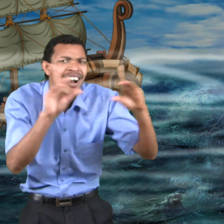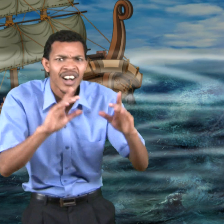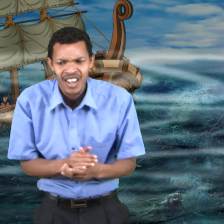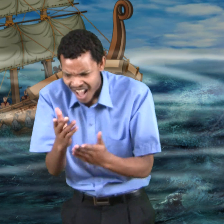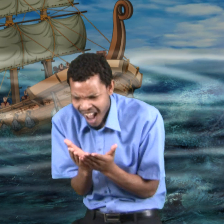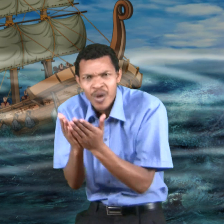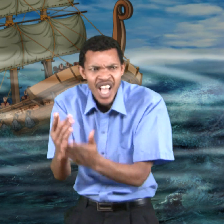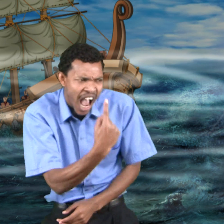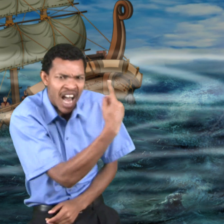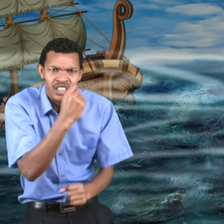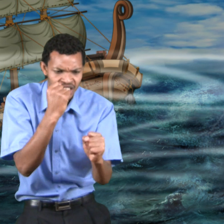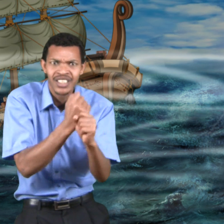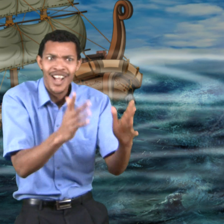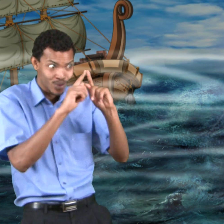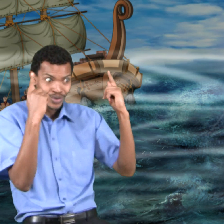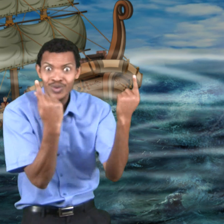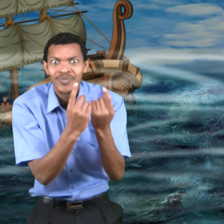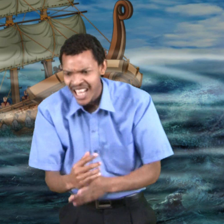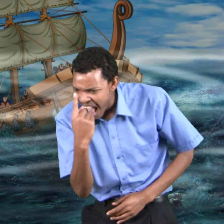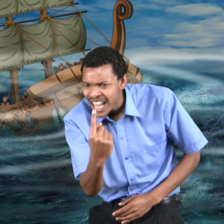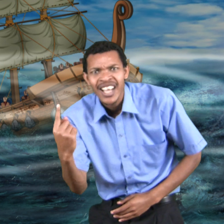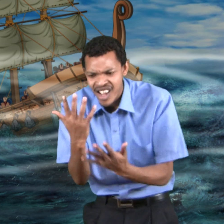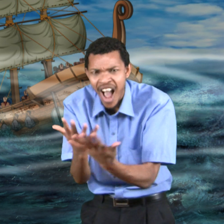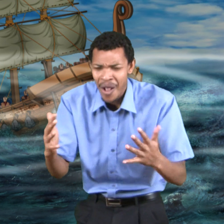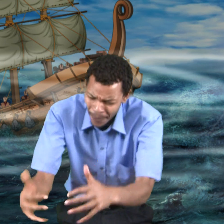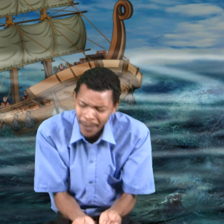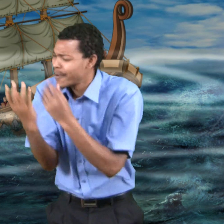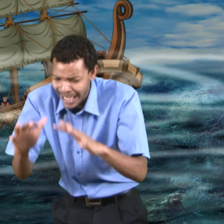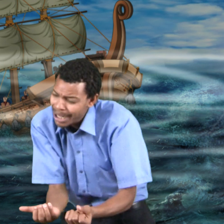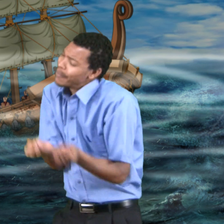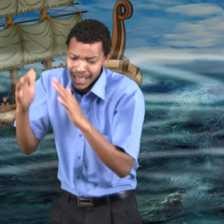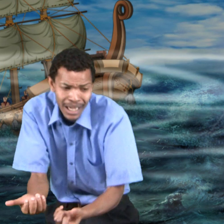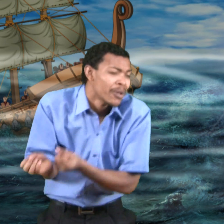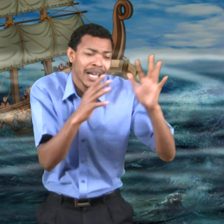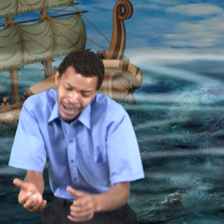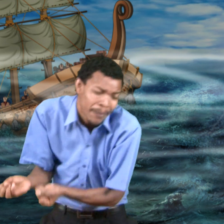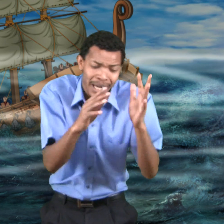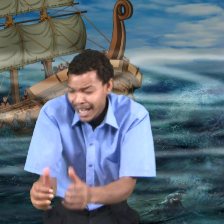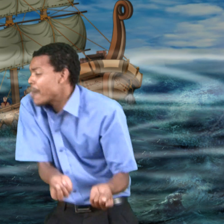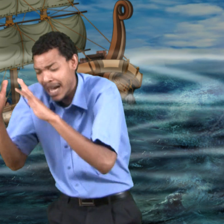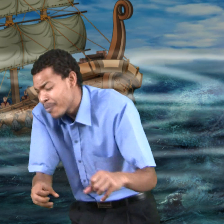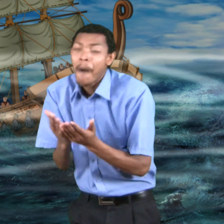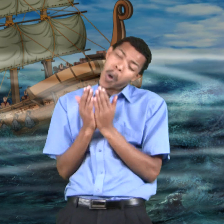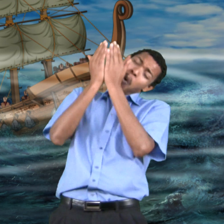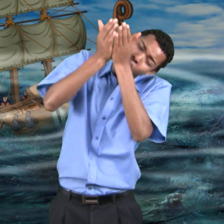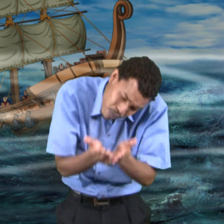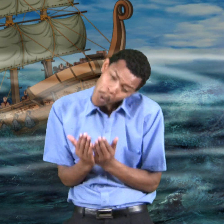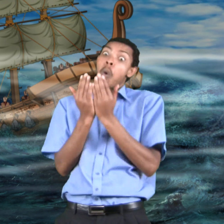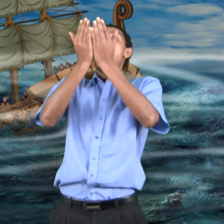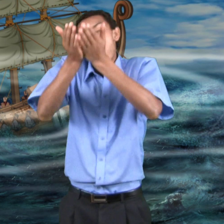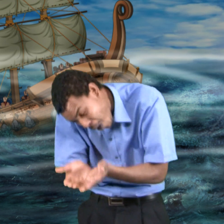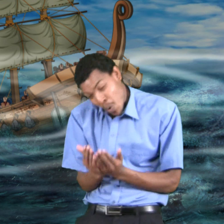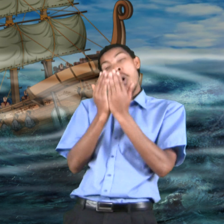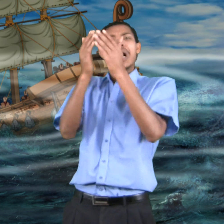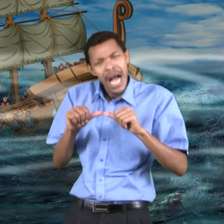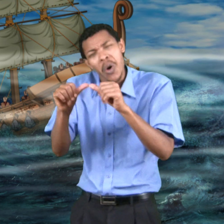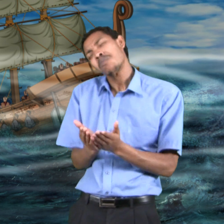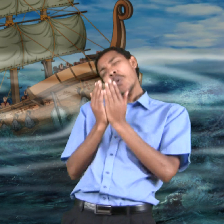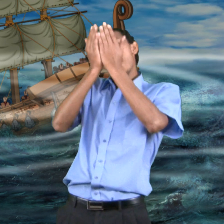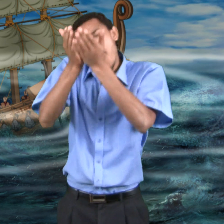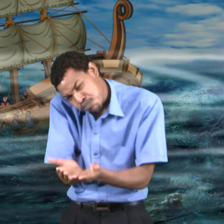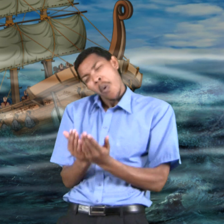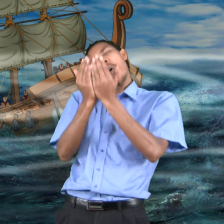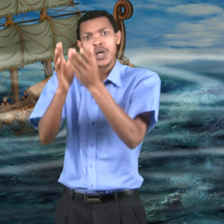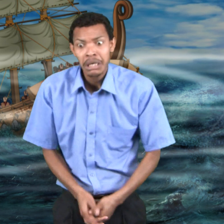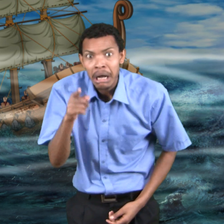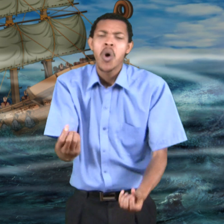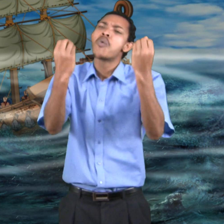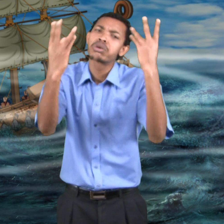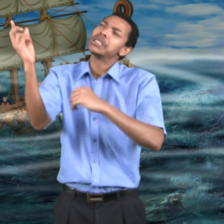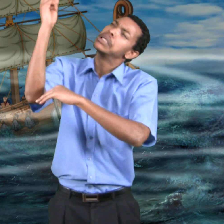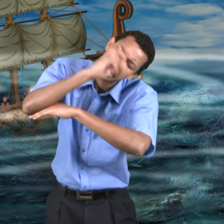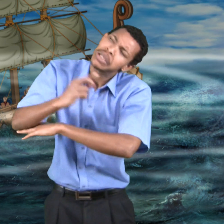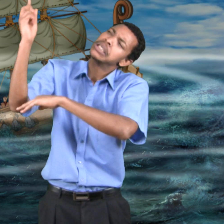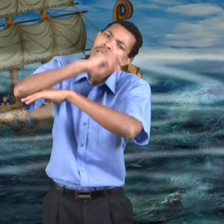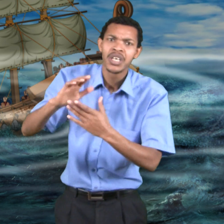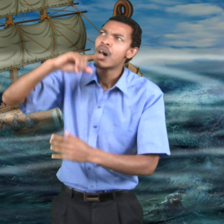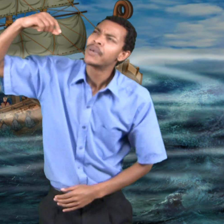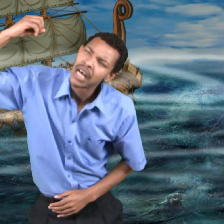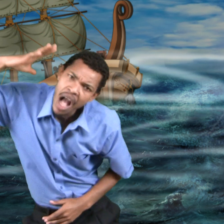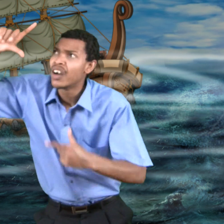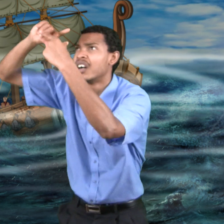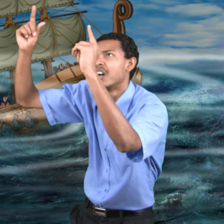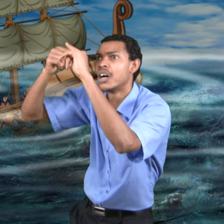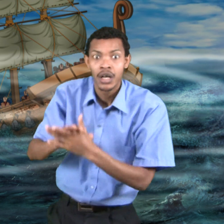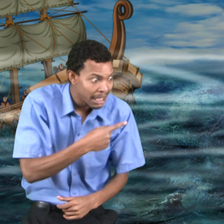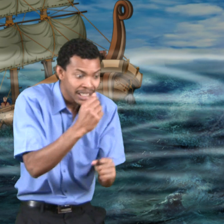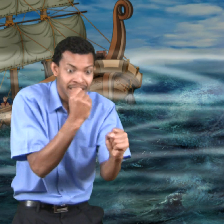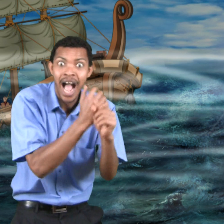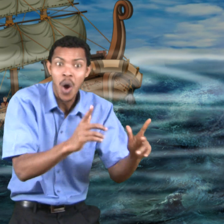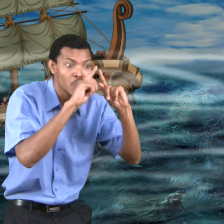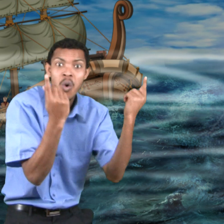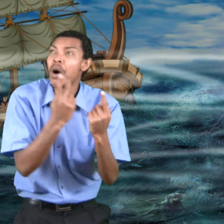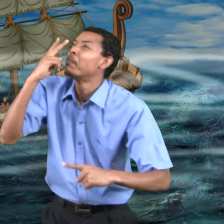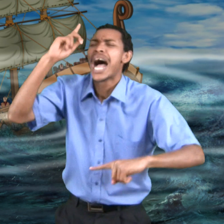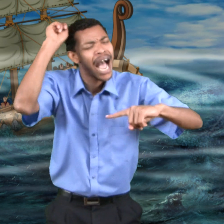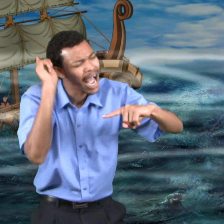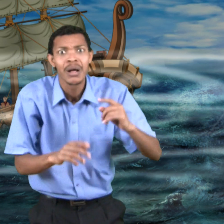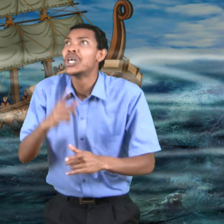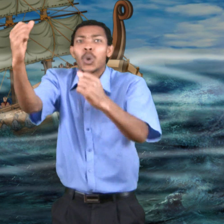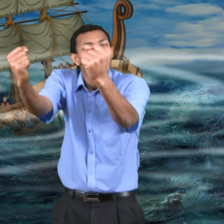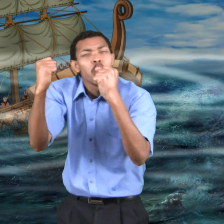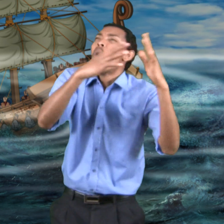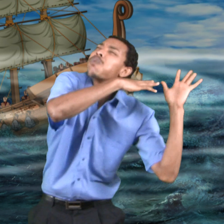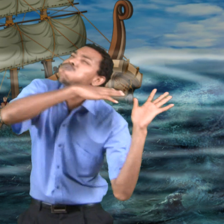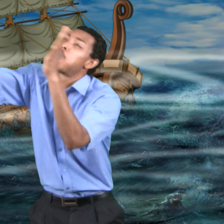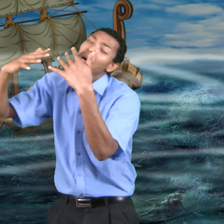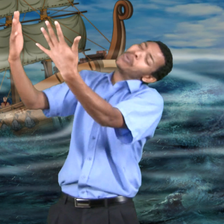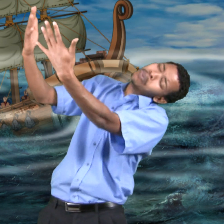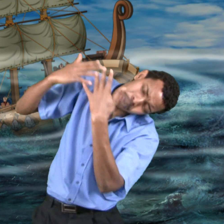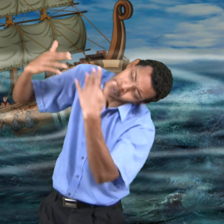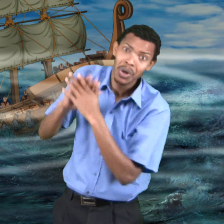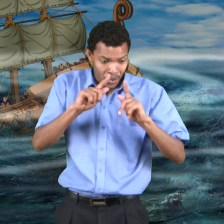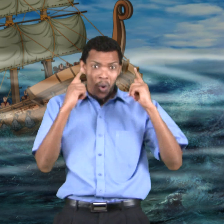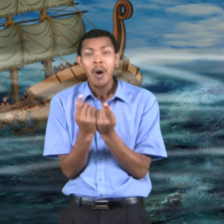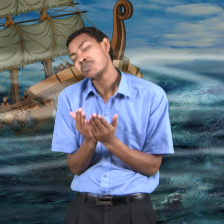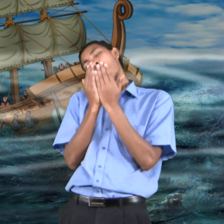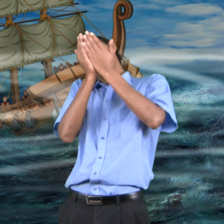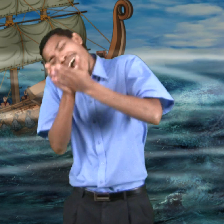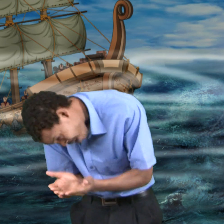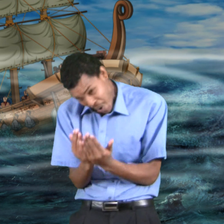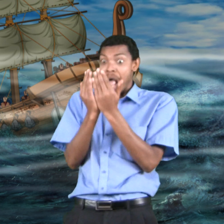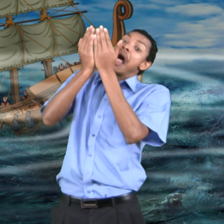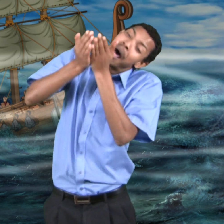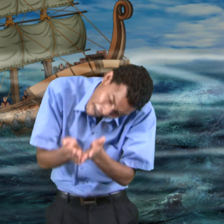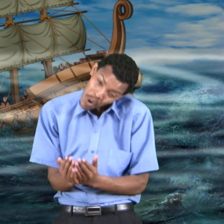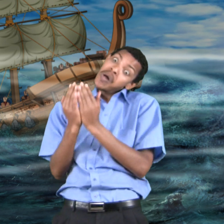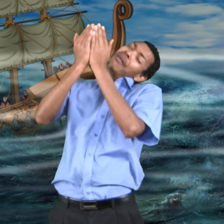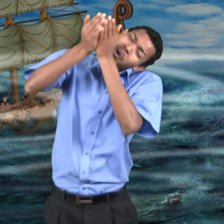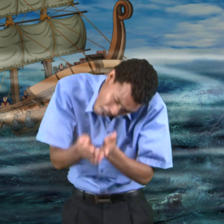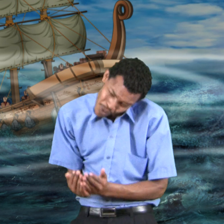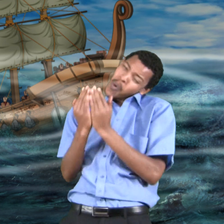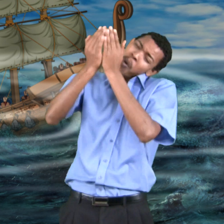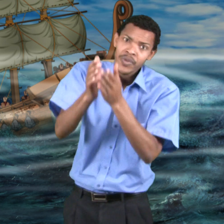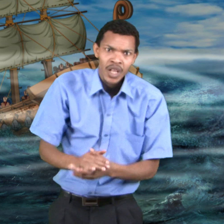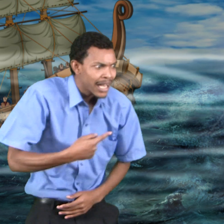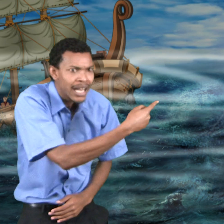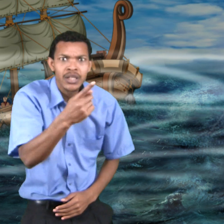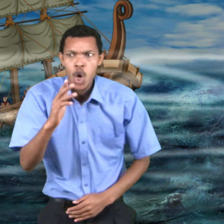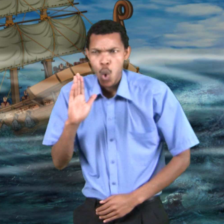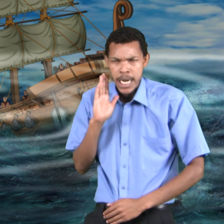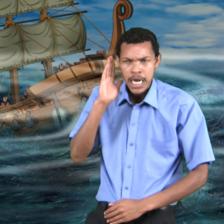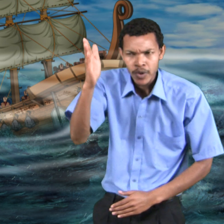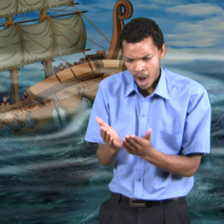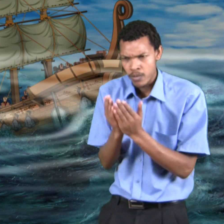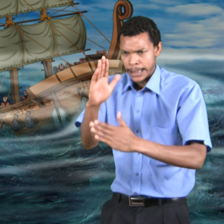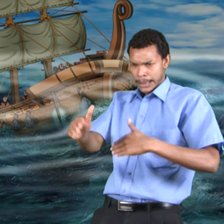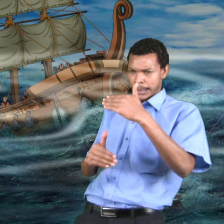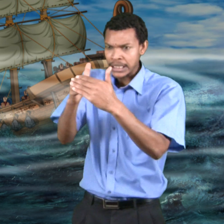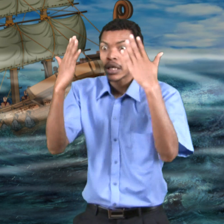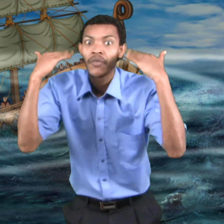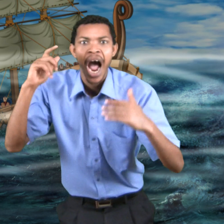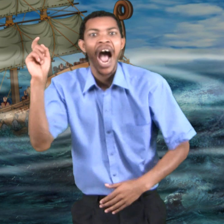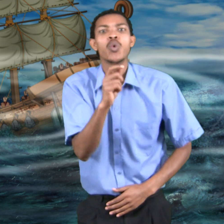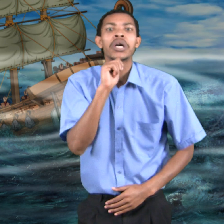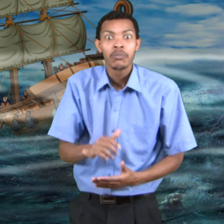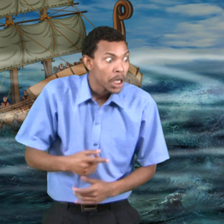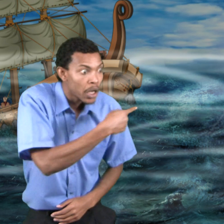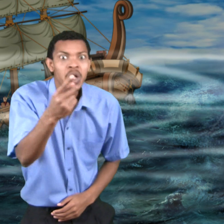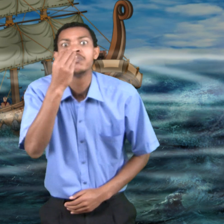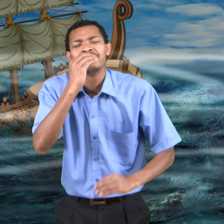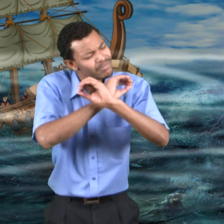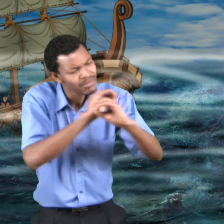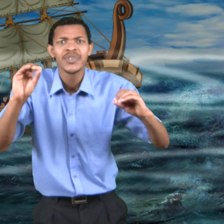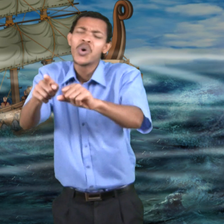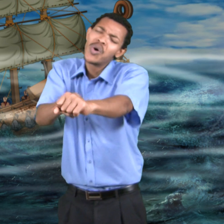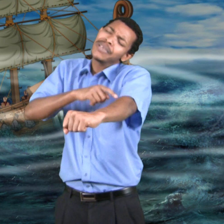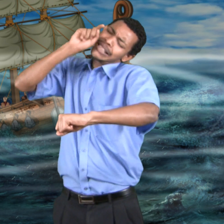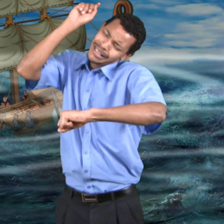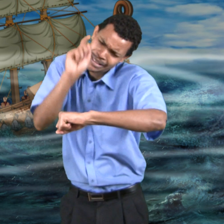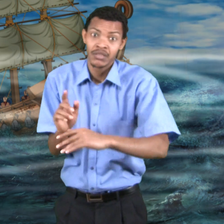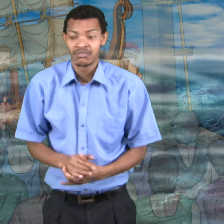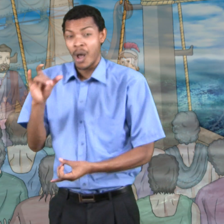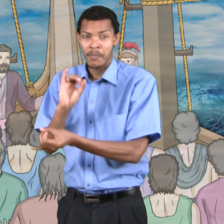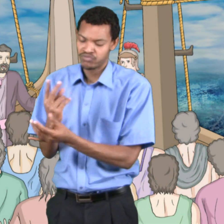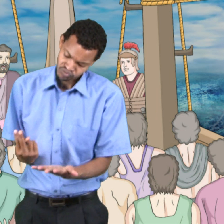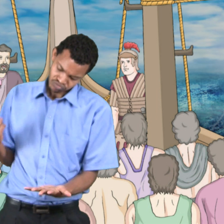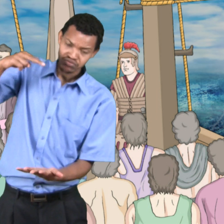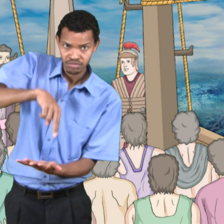When neither sun nor stars appeared for many days and the great storm continued to batter us, we abandoned all hope of being saved.